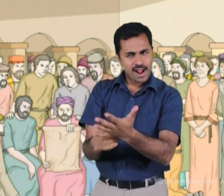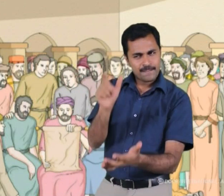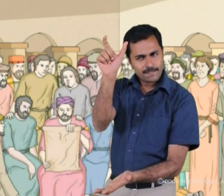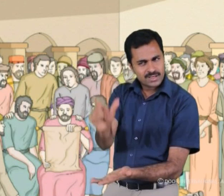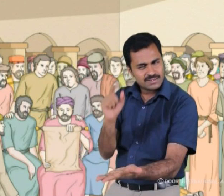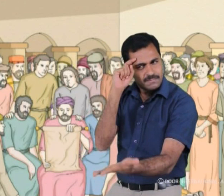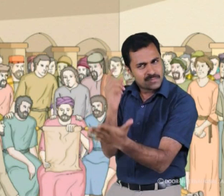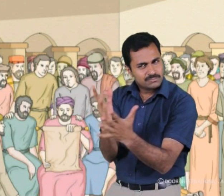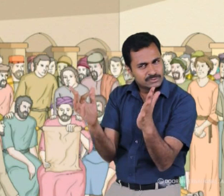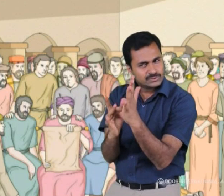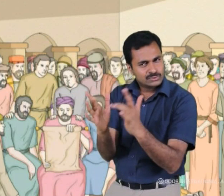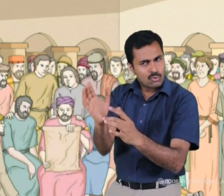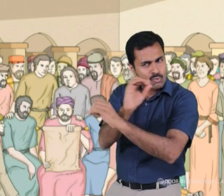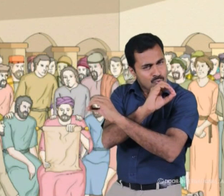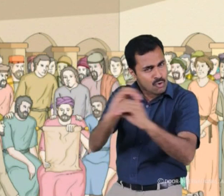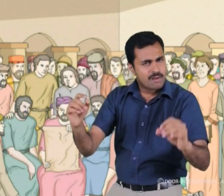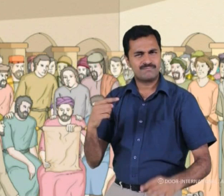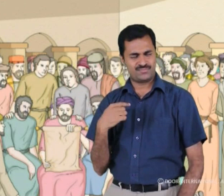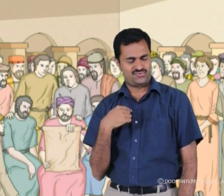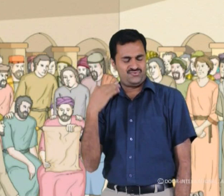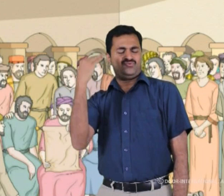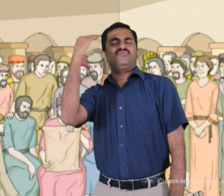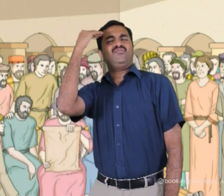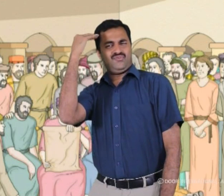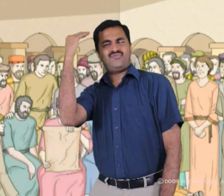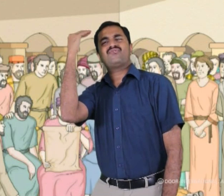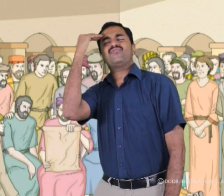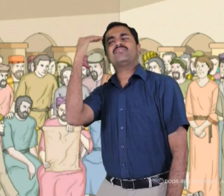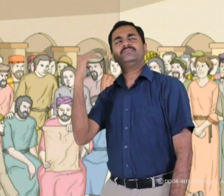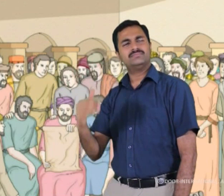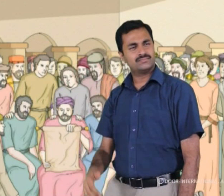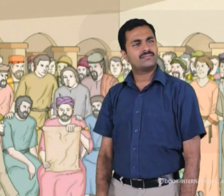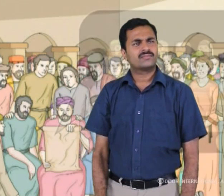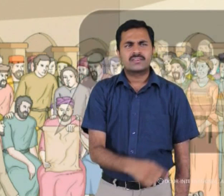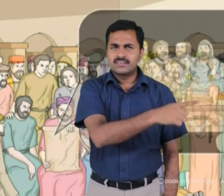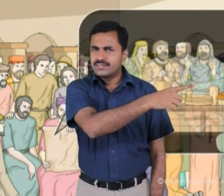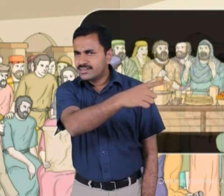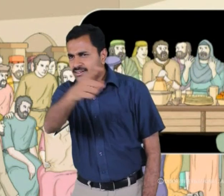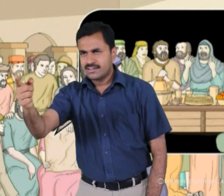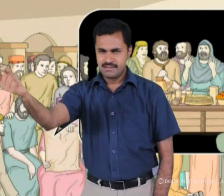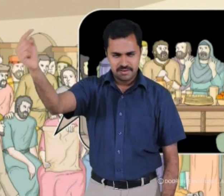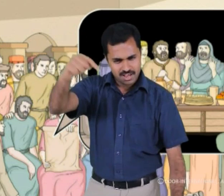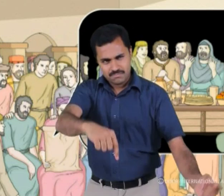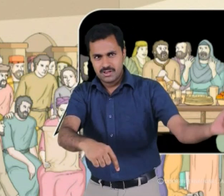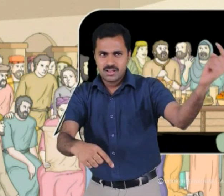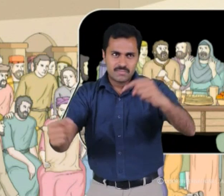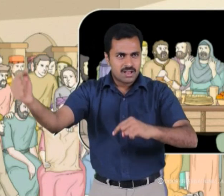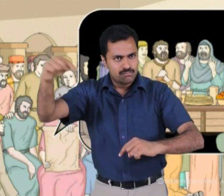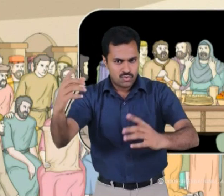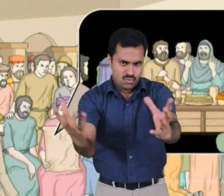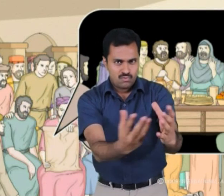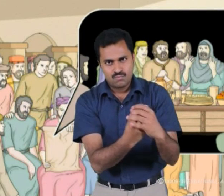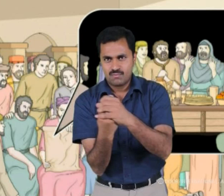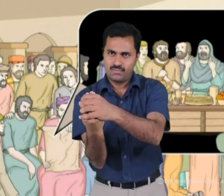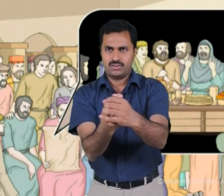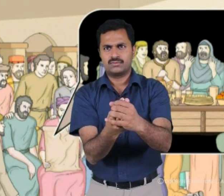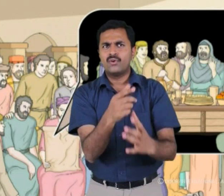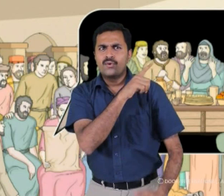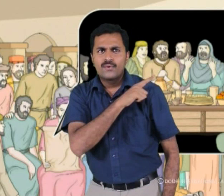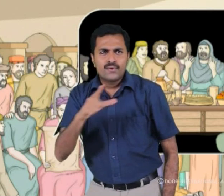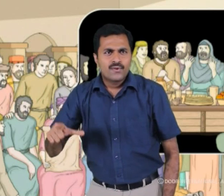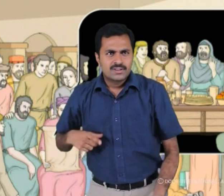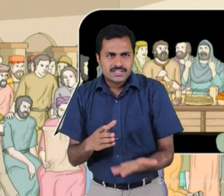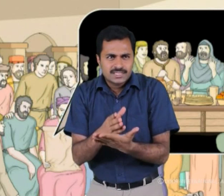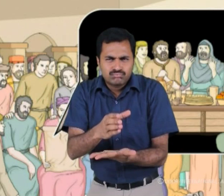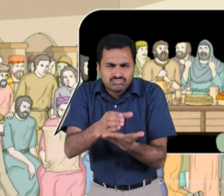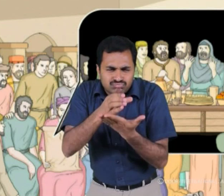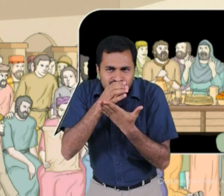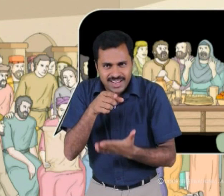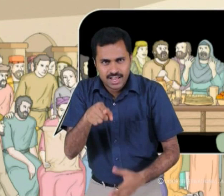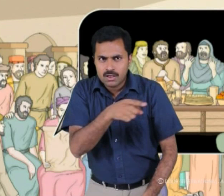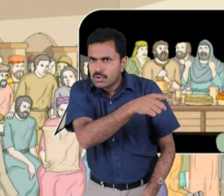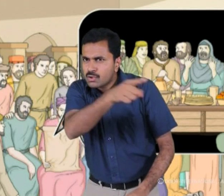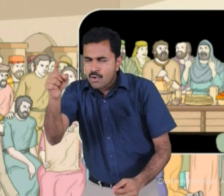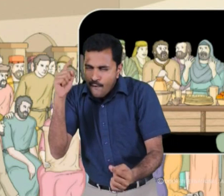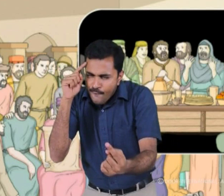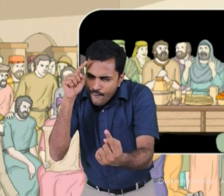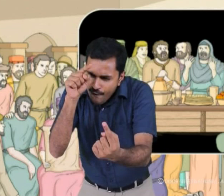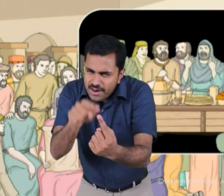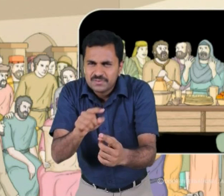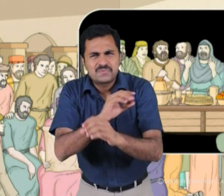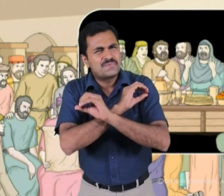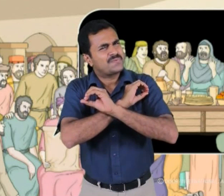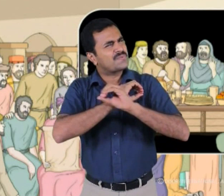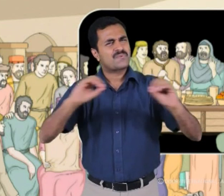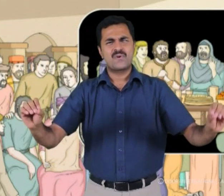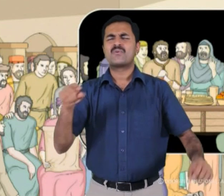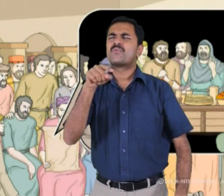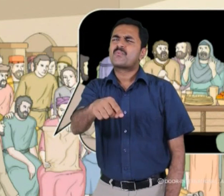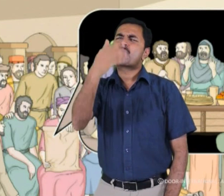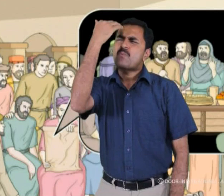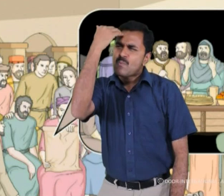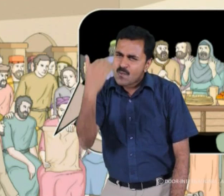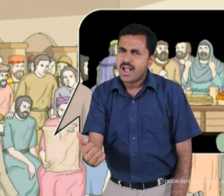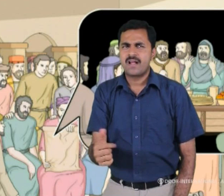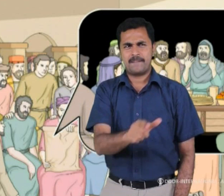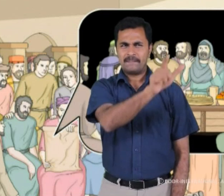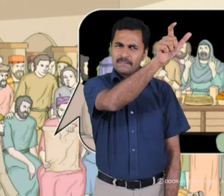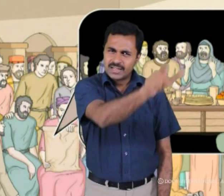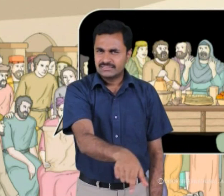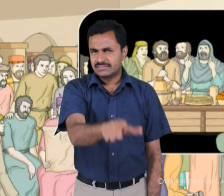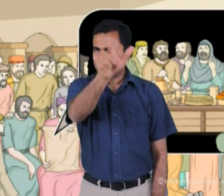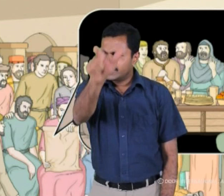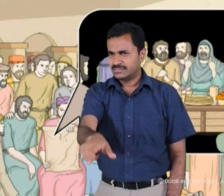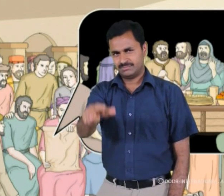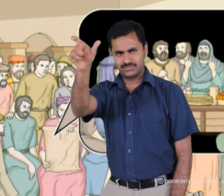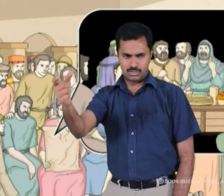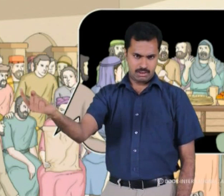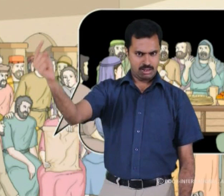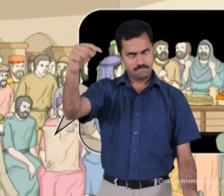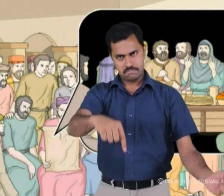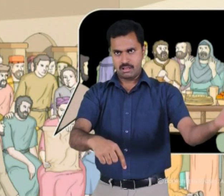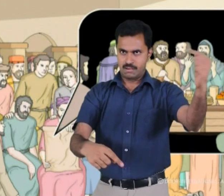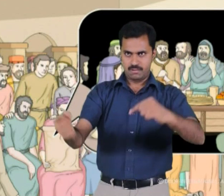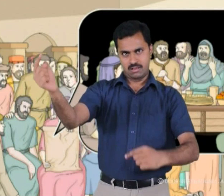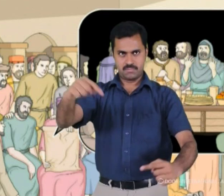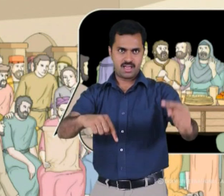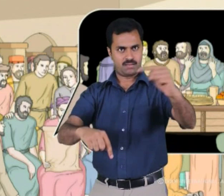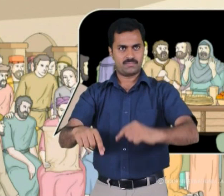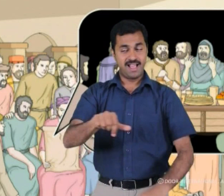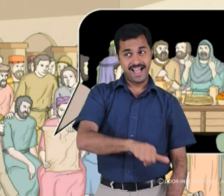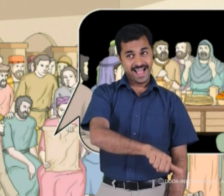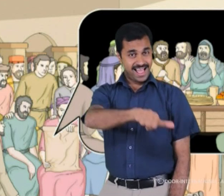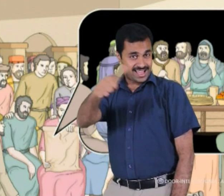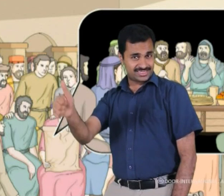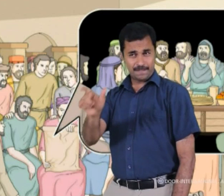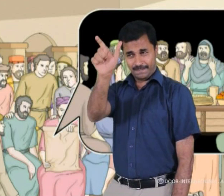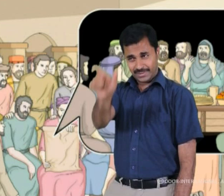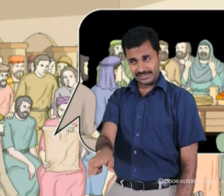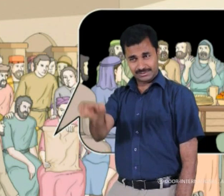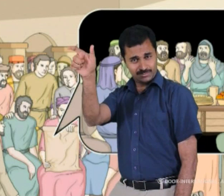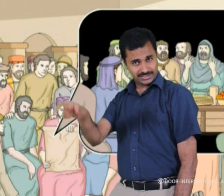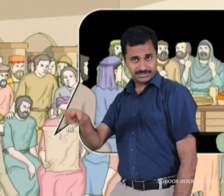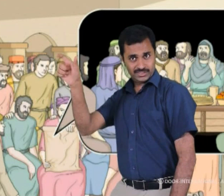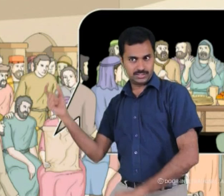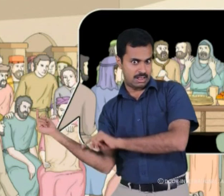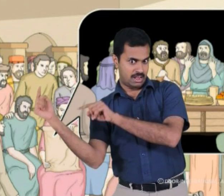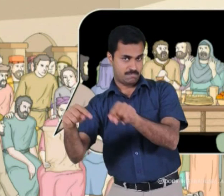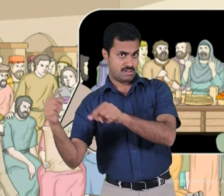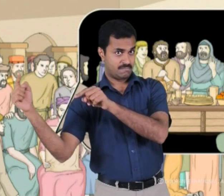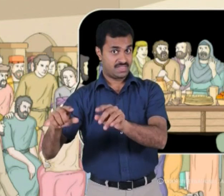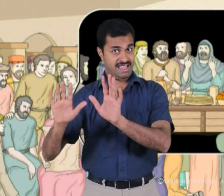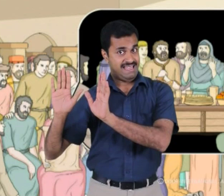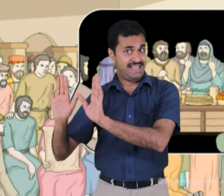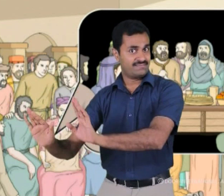For as you eat, each of you goes ahead without sharing his meal. While one remains hungry, another gets drunk.